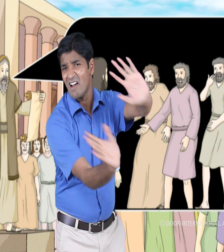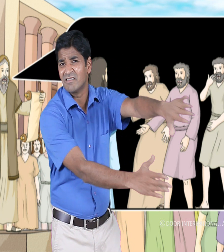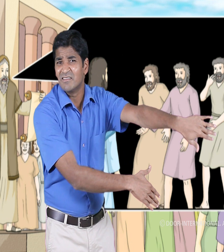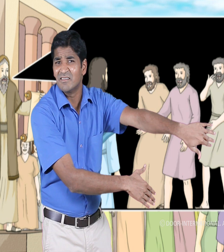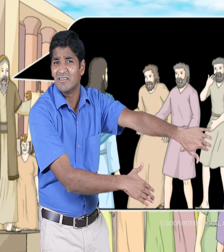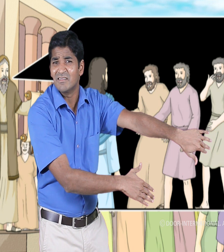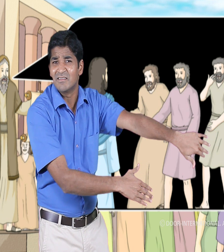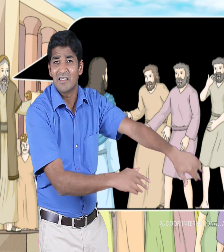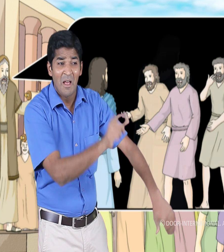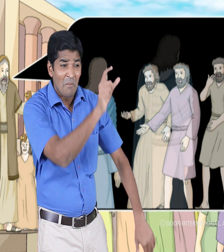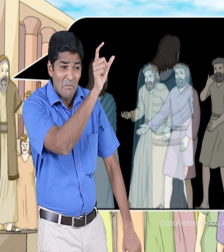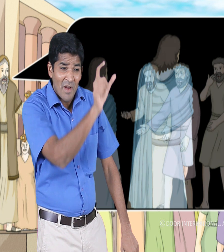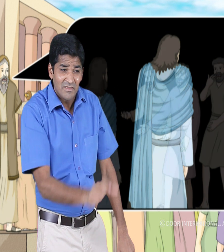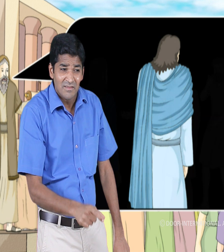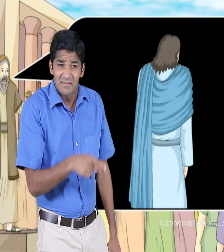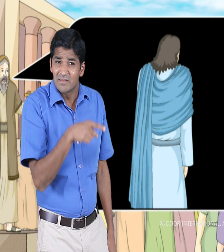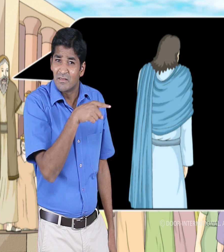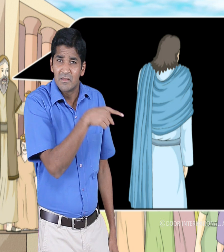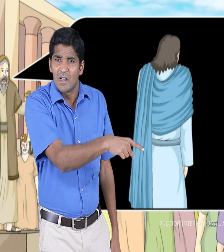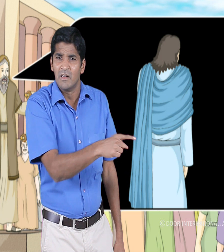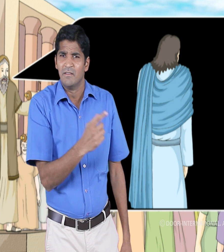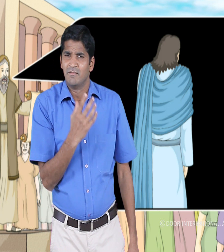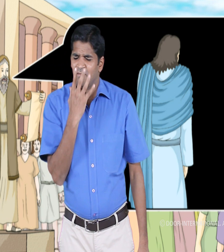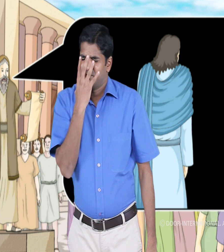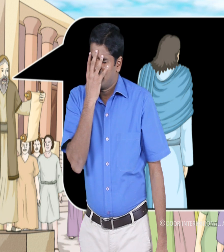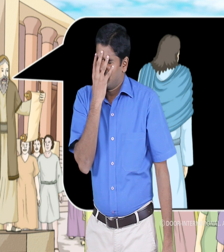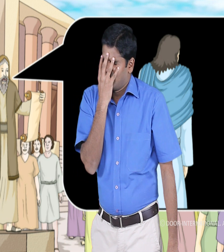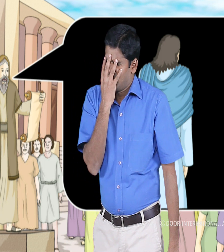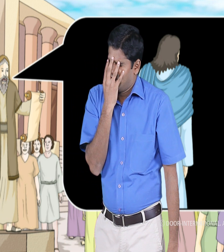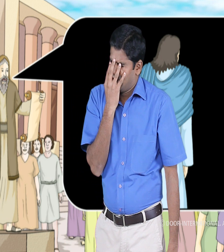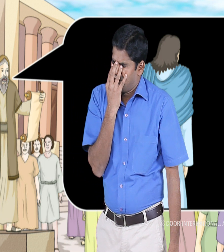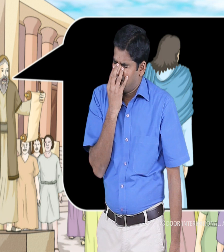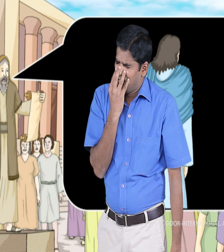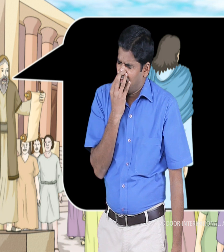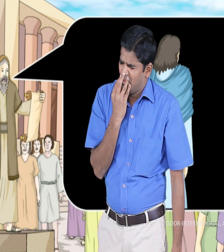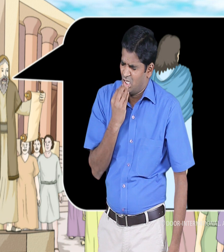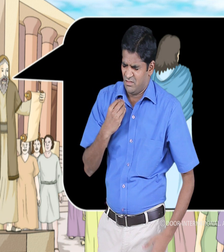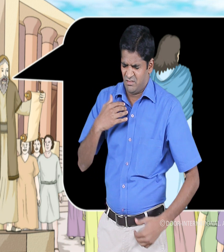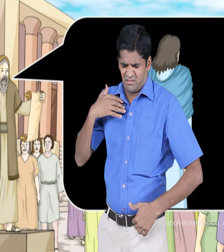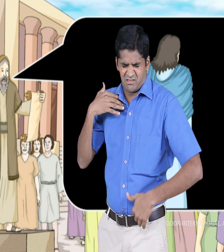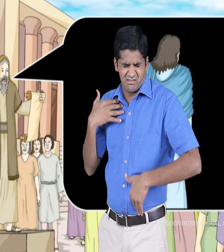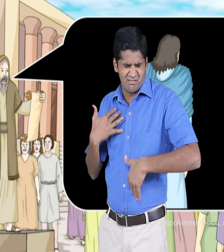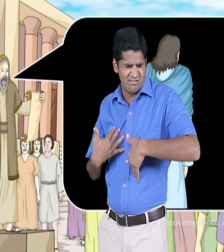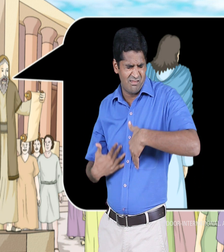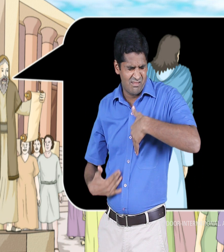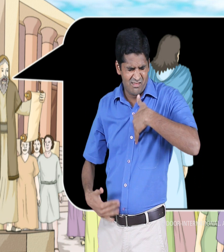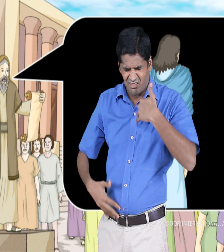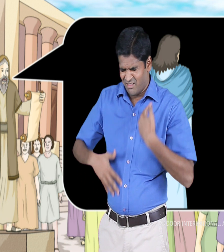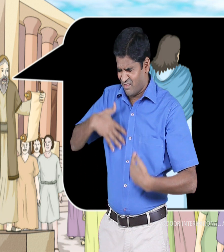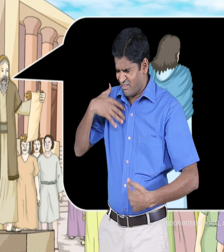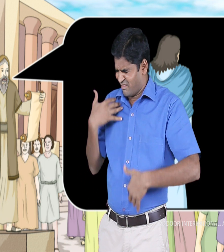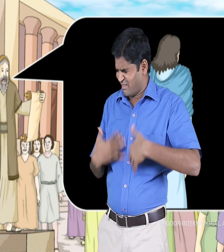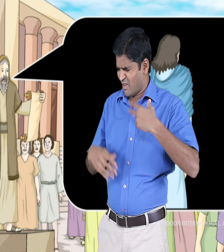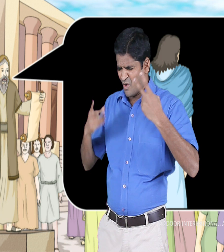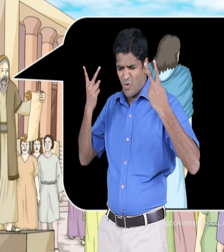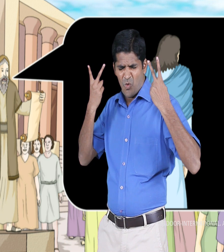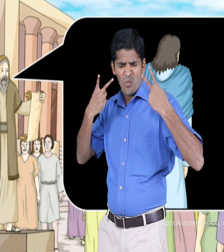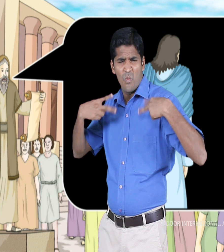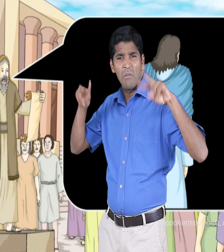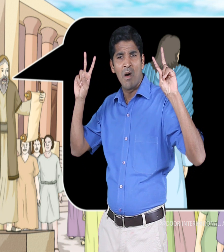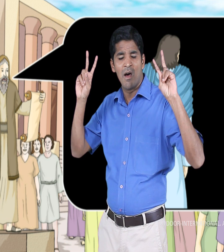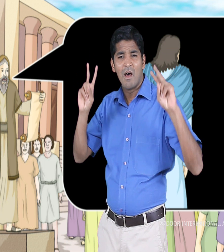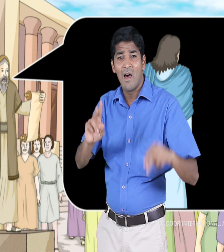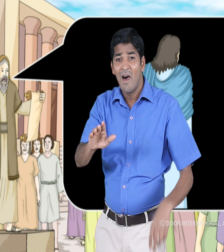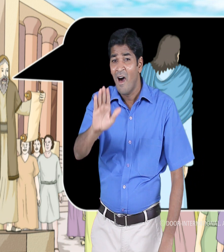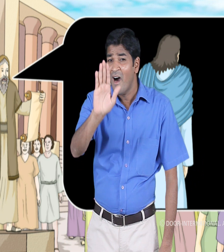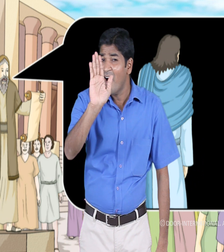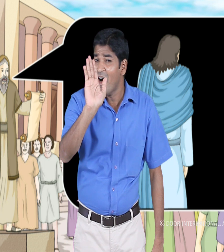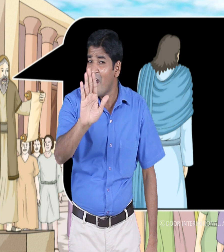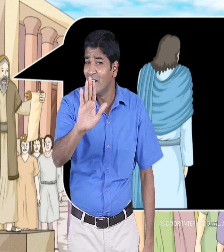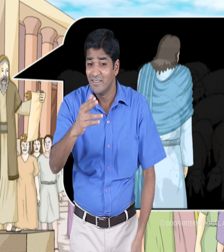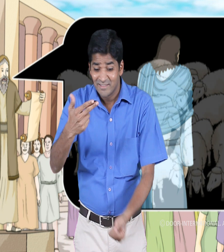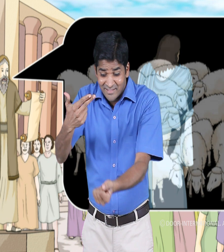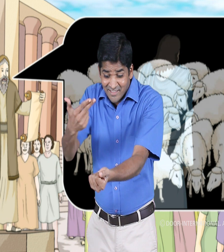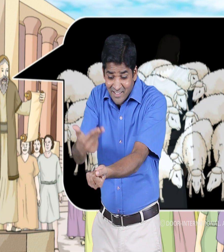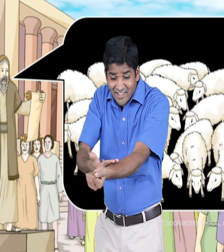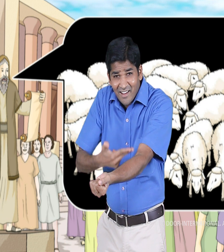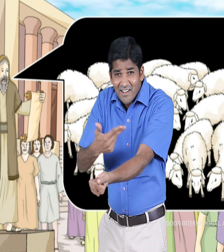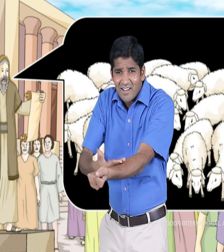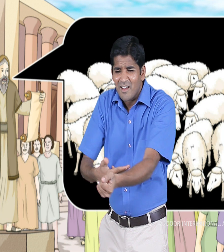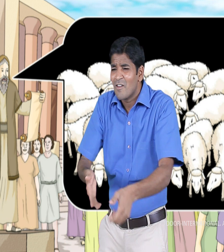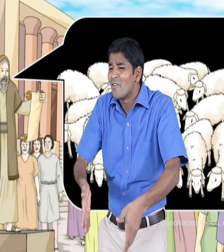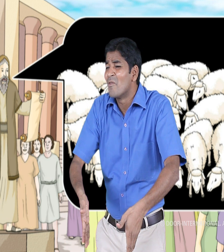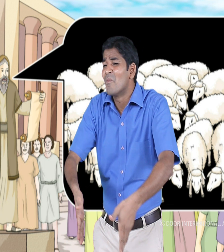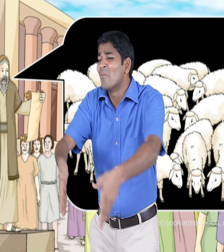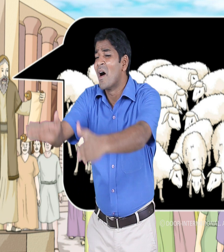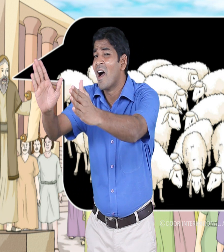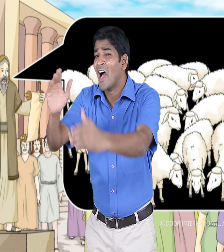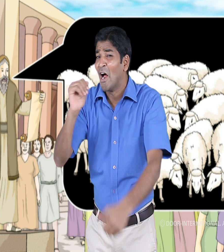the punishment that brought us peace was upon Him, and by His stripes we are healed.